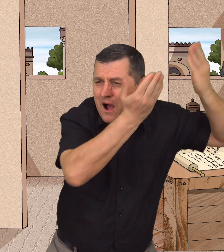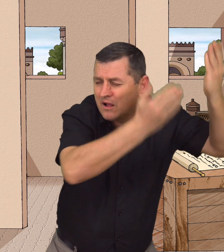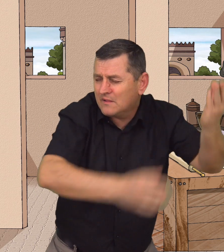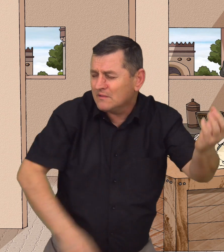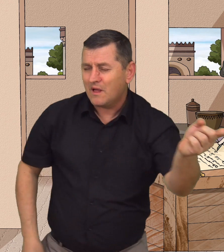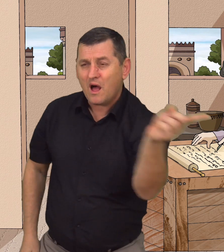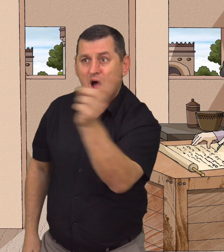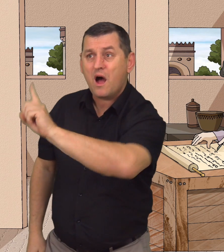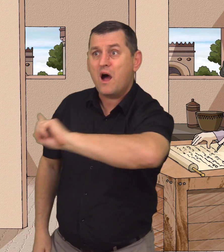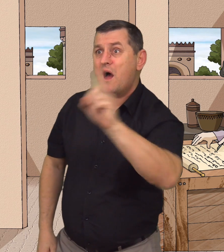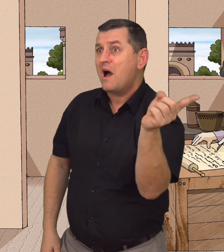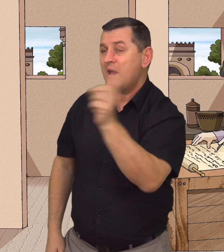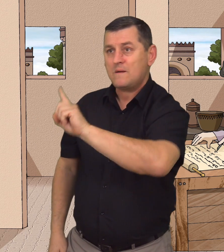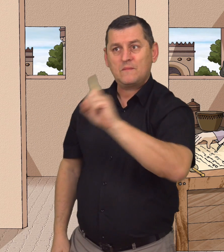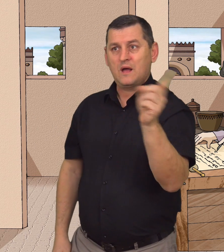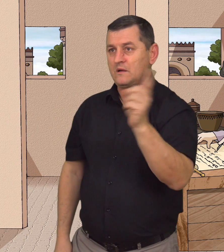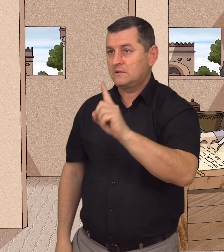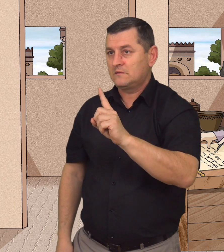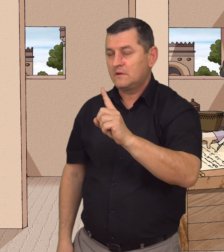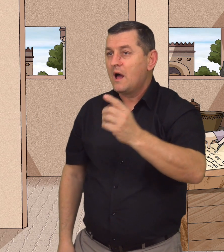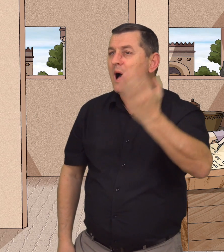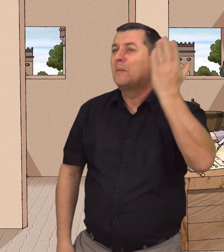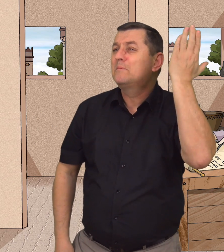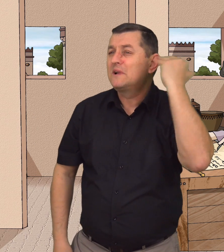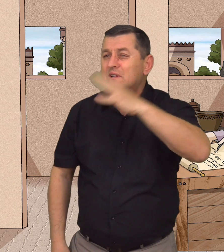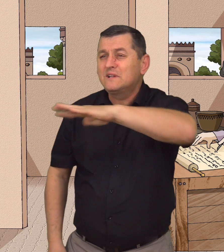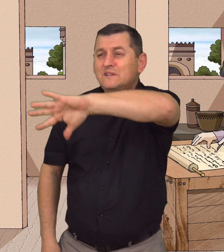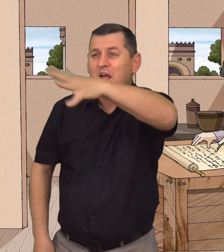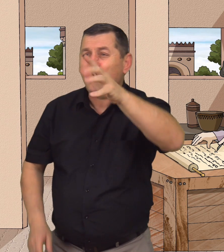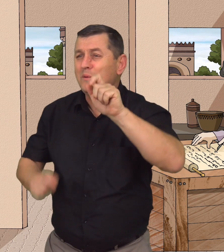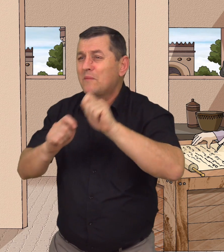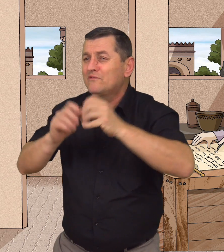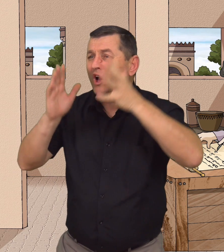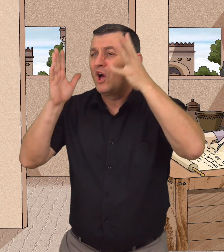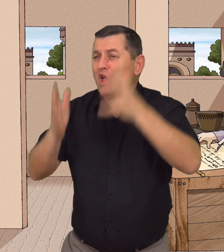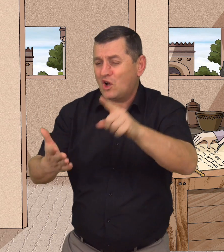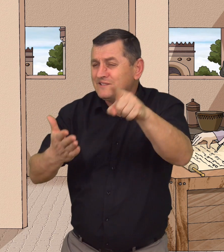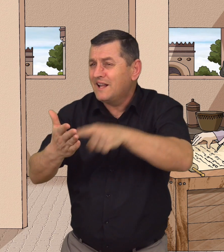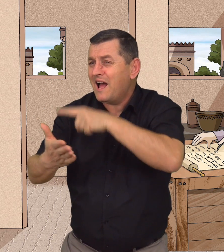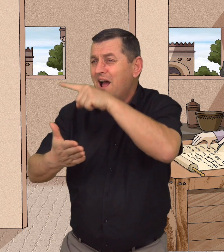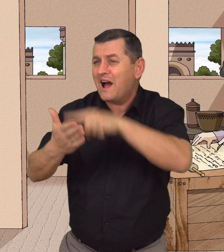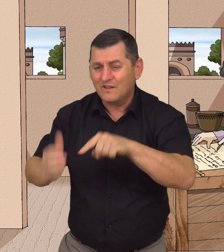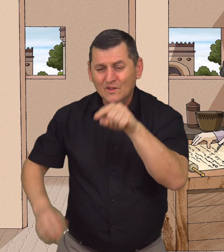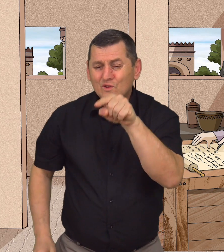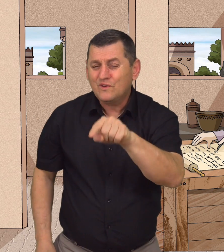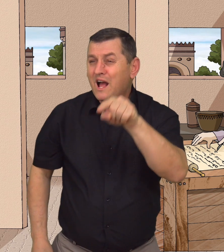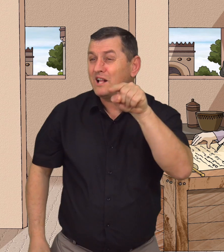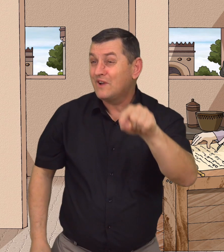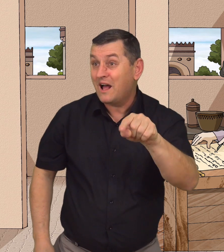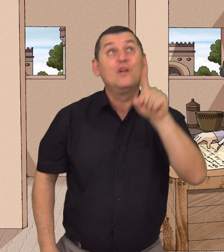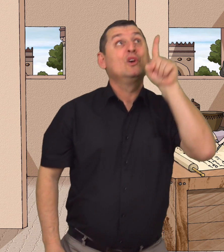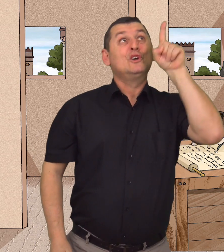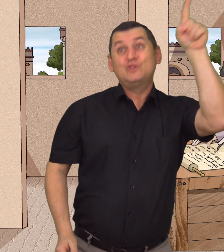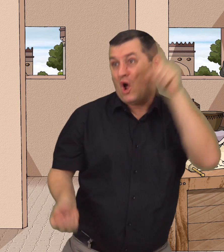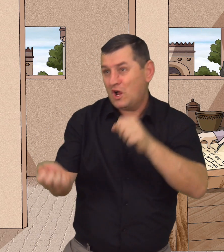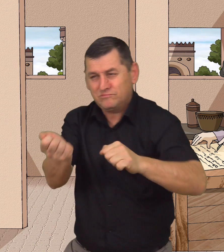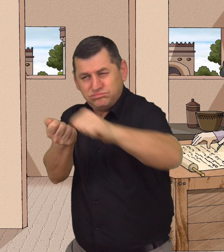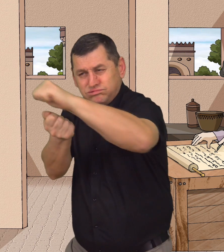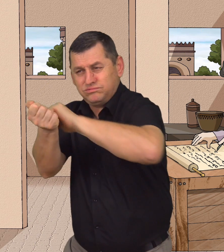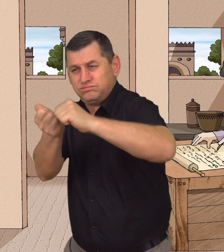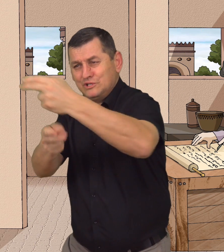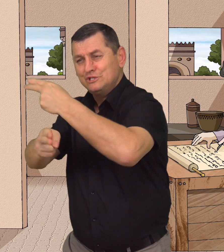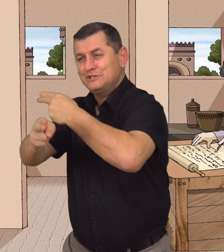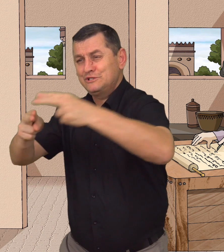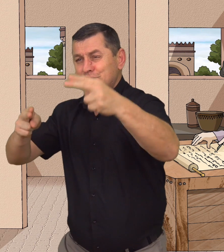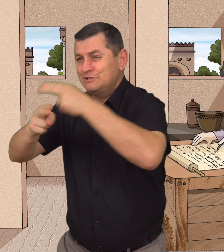And that is what some of you were.